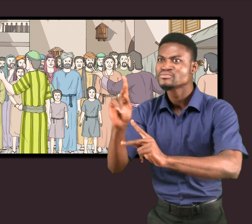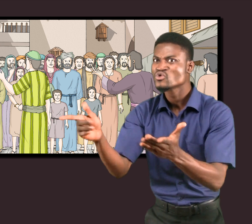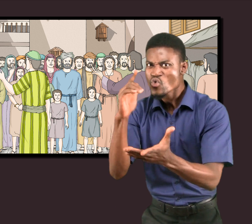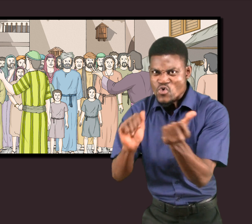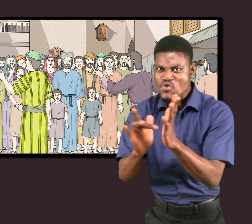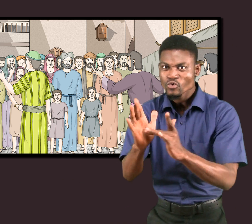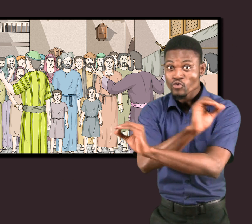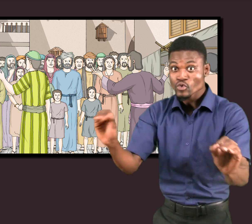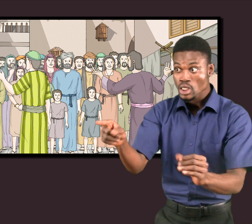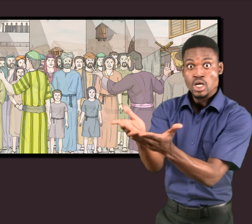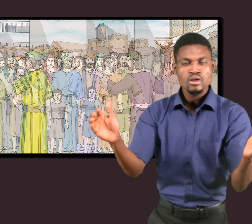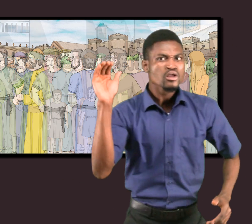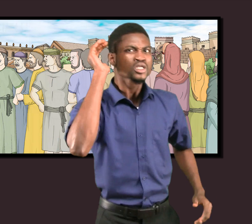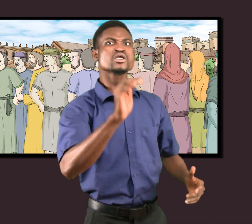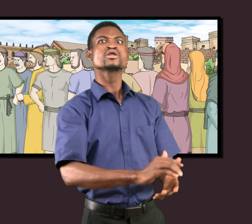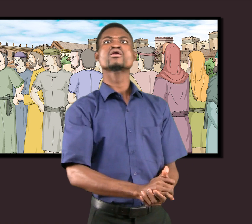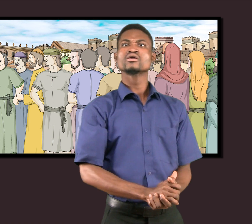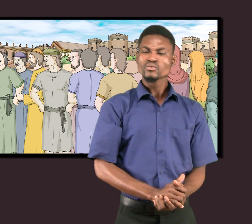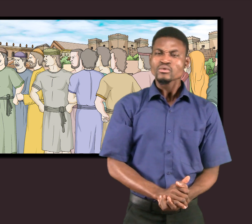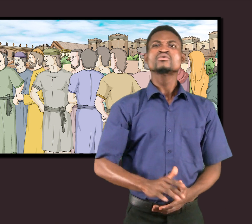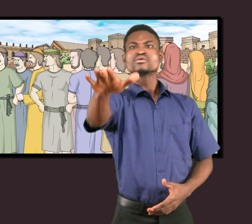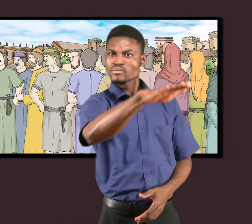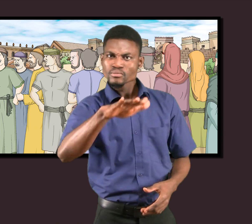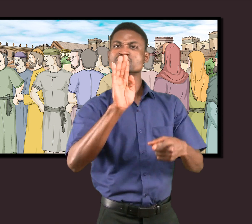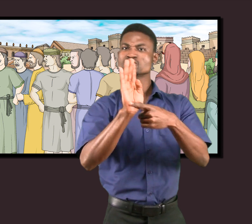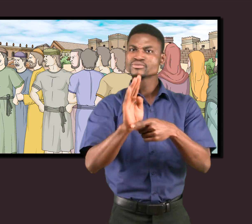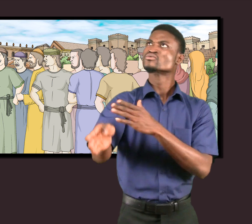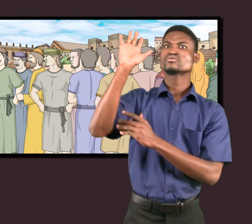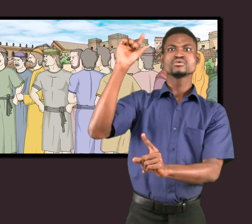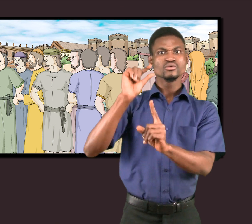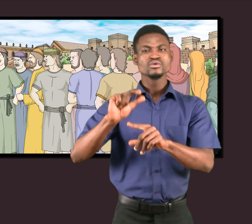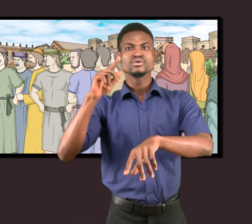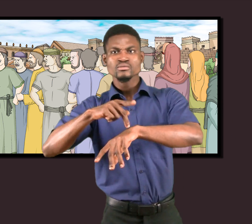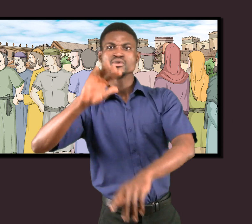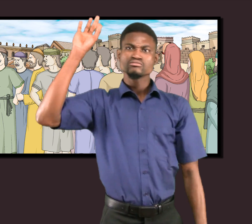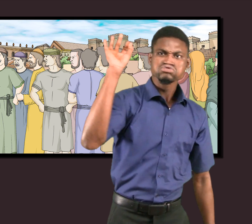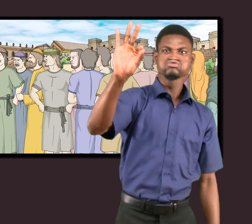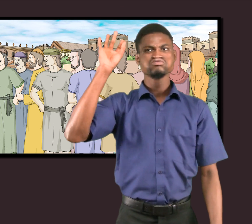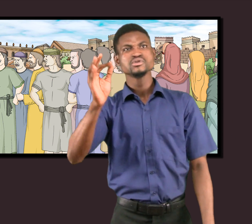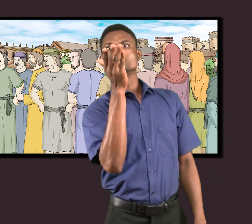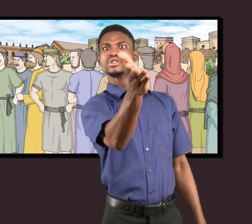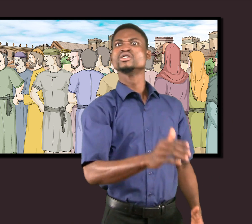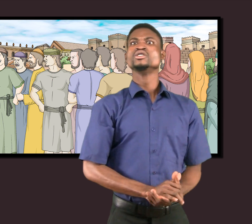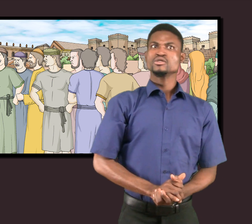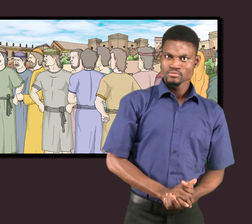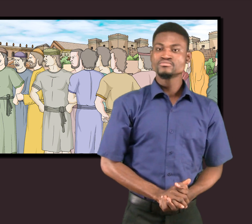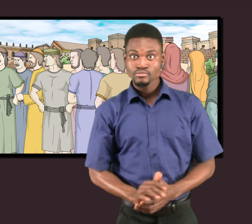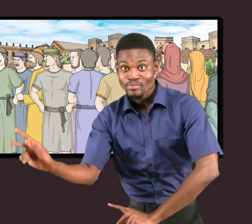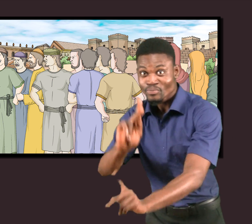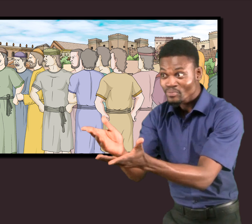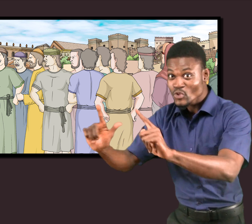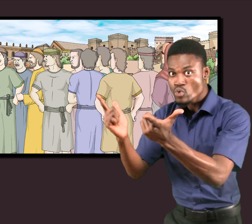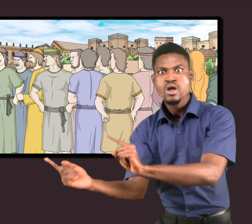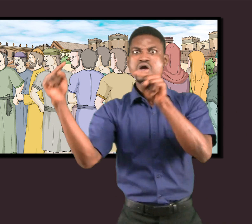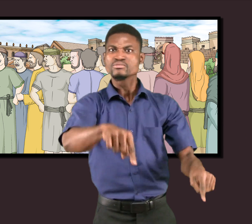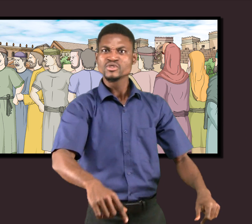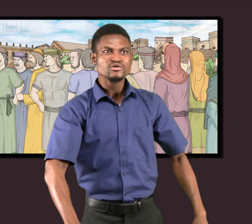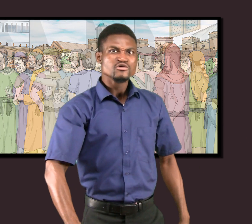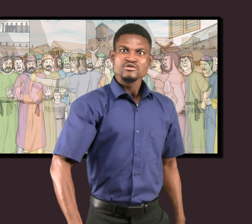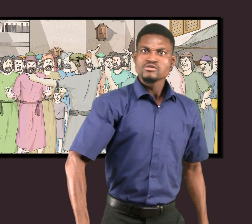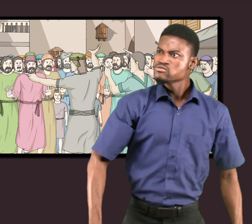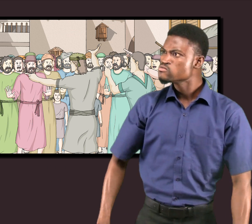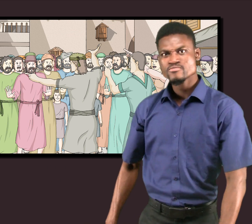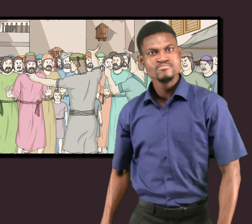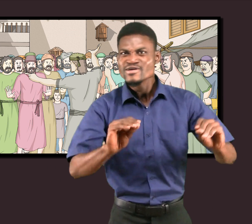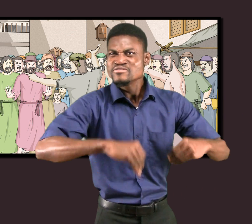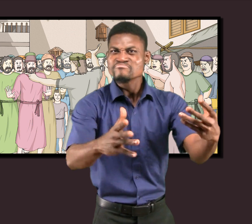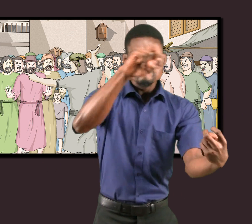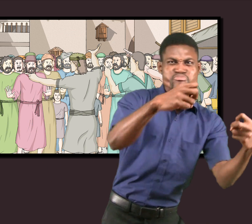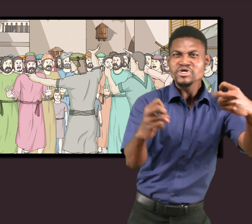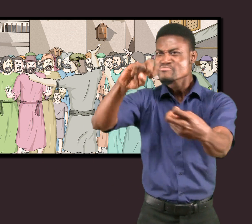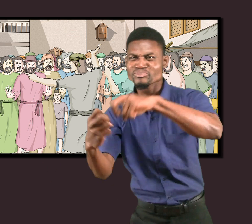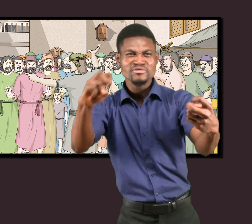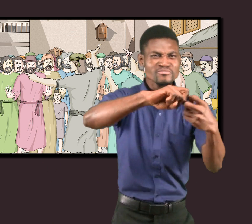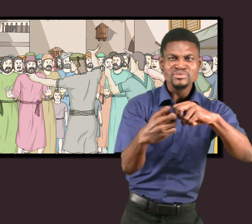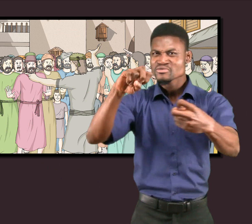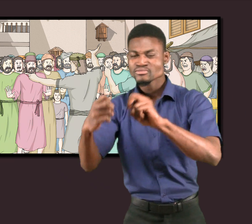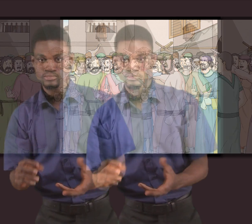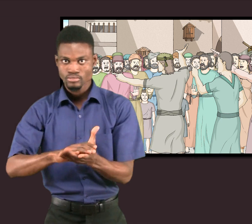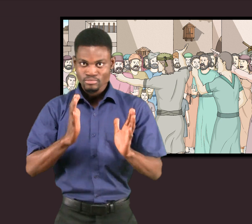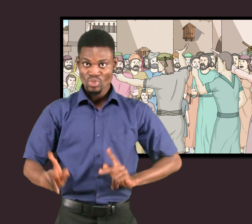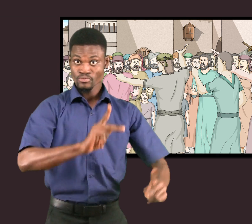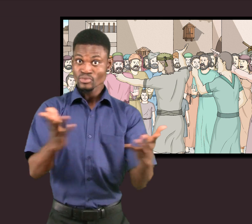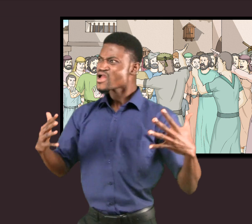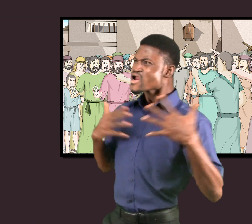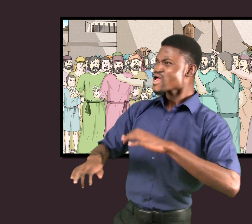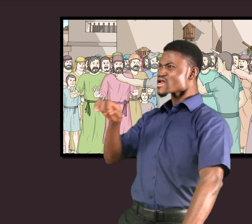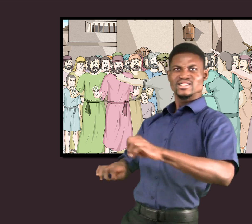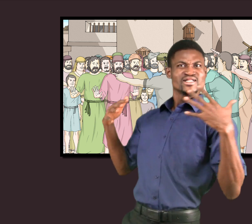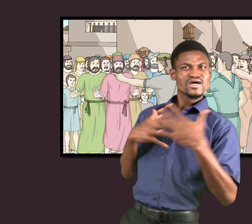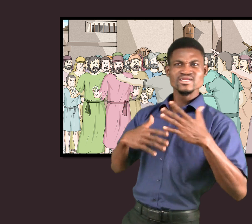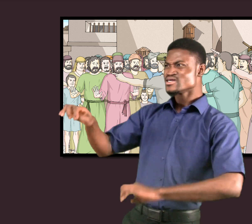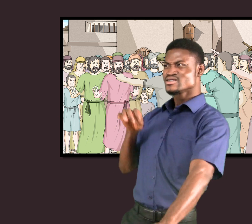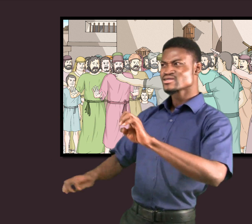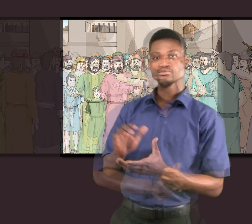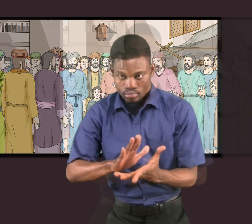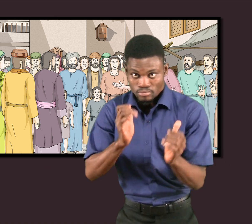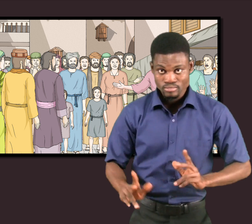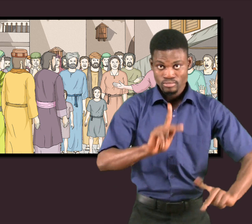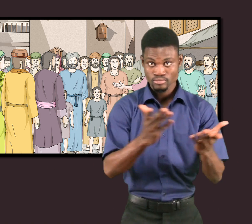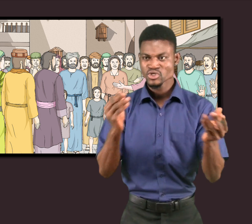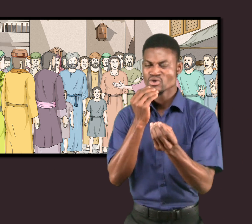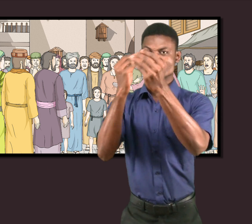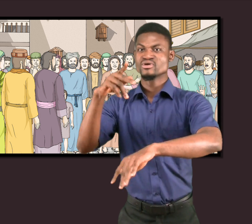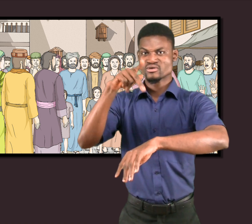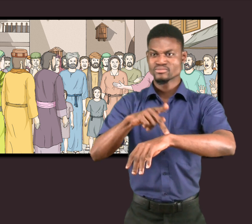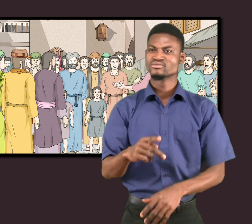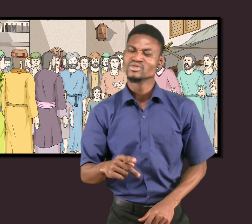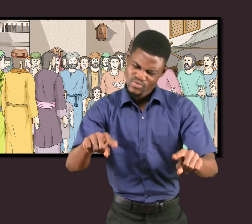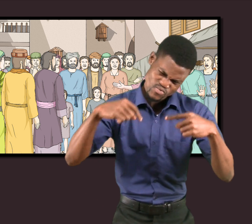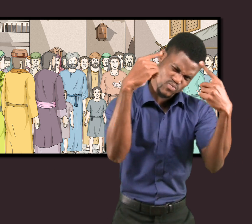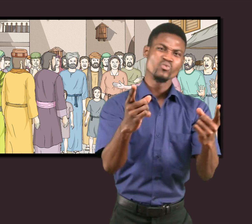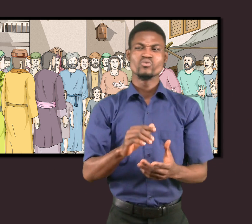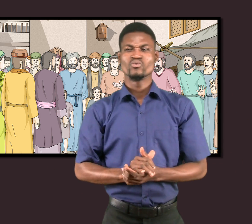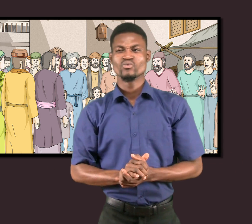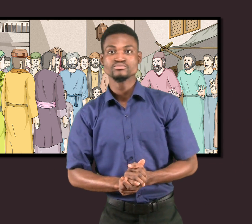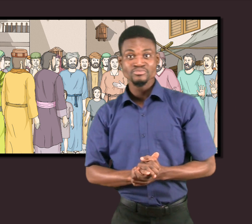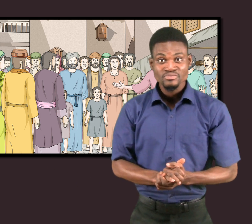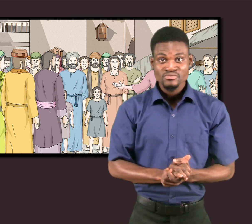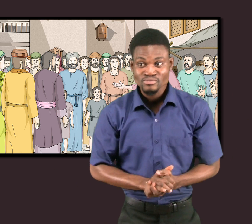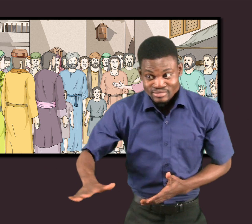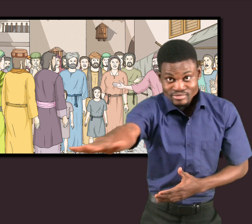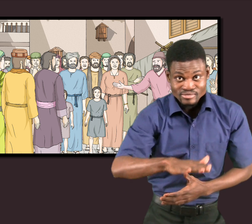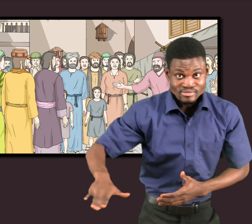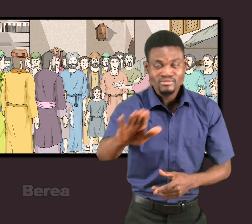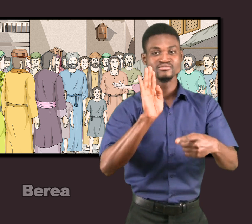But when the Jews from Thessalonica learned that Paul was also proclaiming the word of God in Berea, they went there themselves to incite and agitate the crowds.